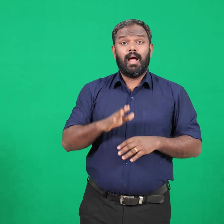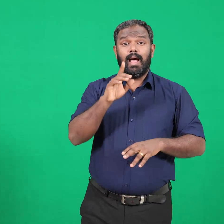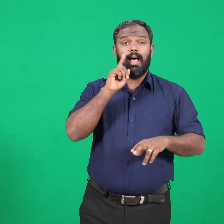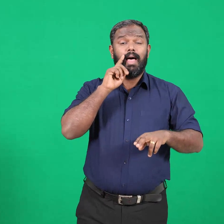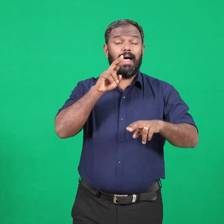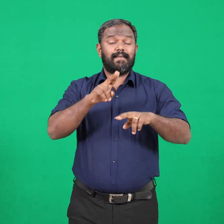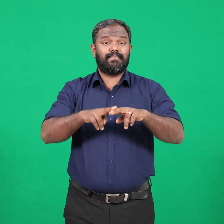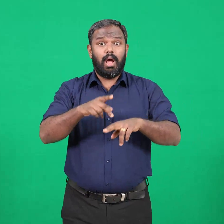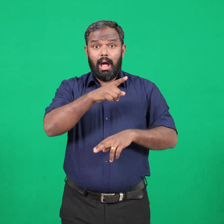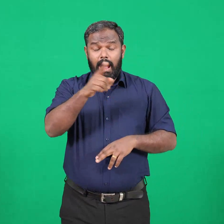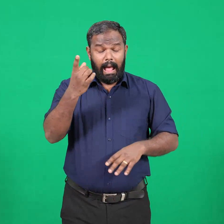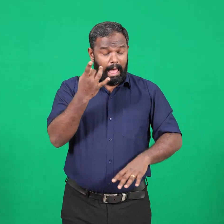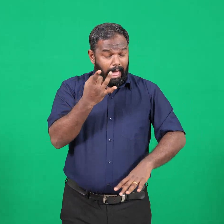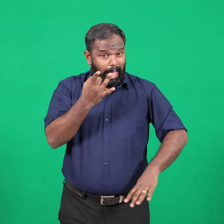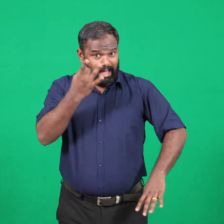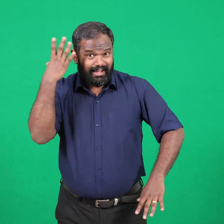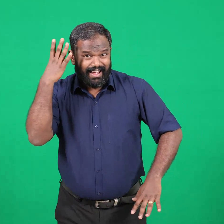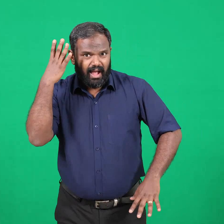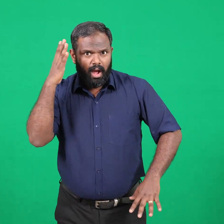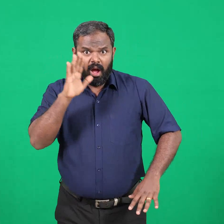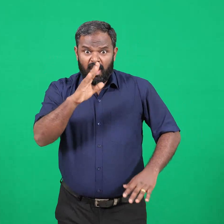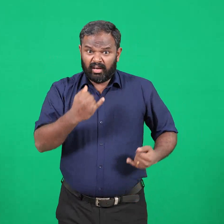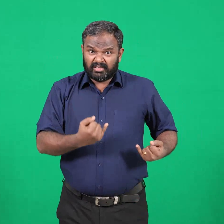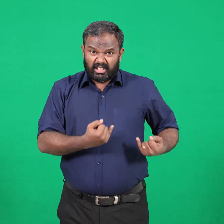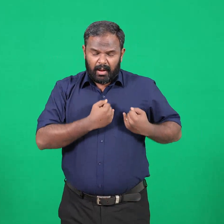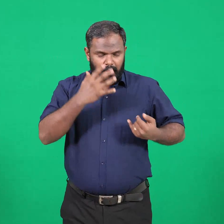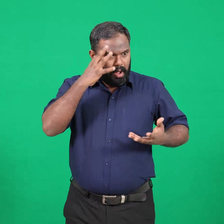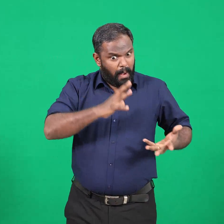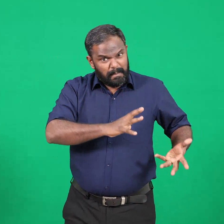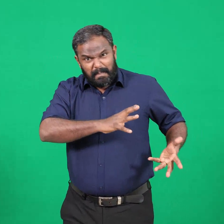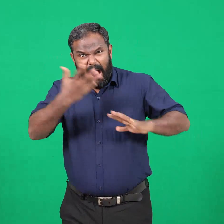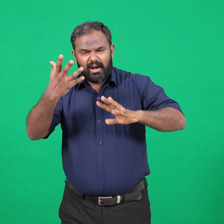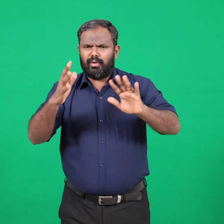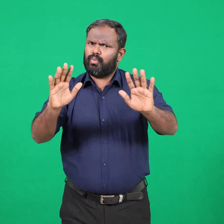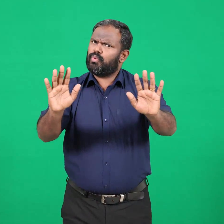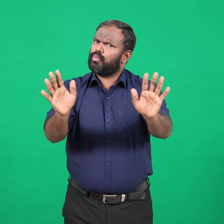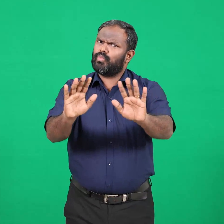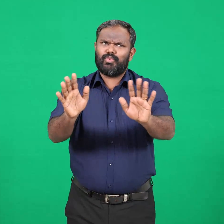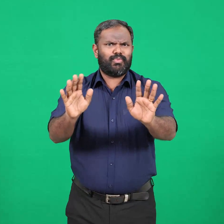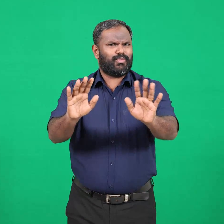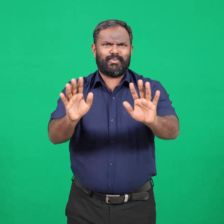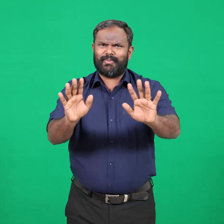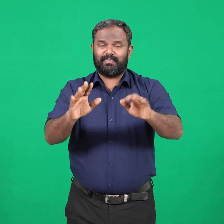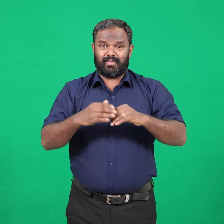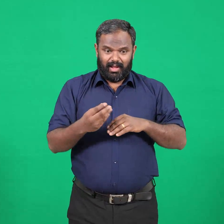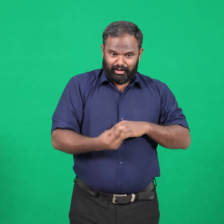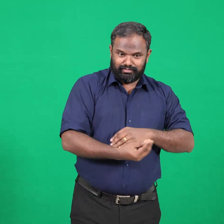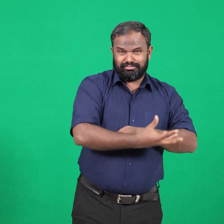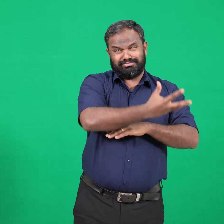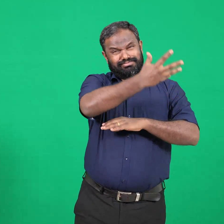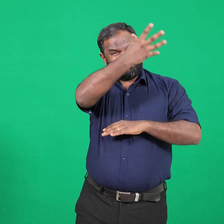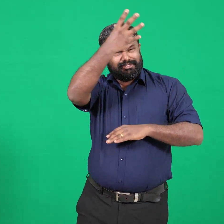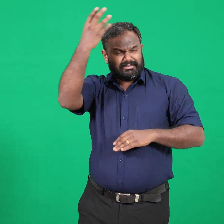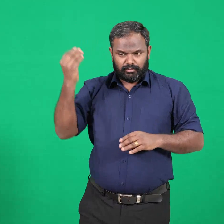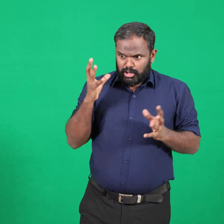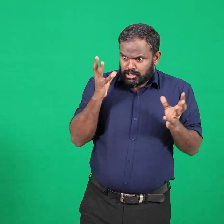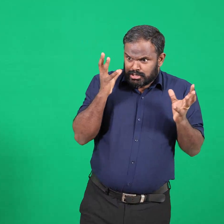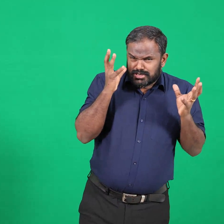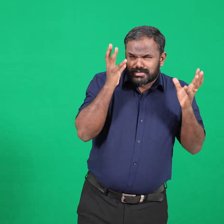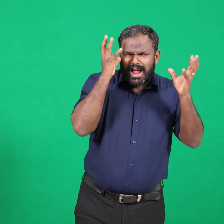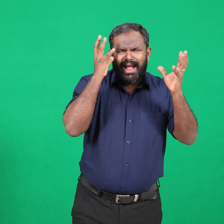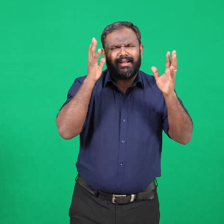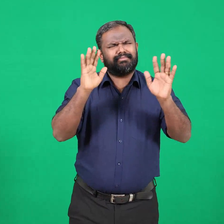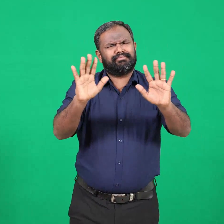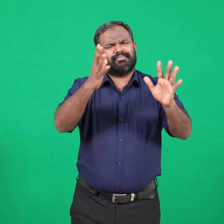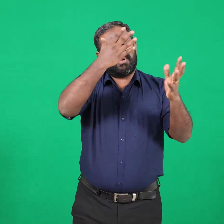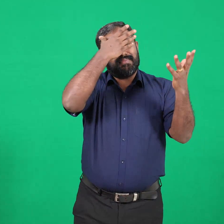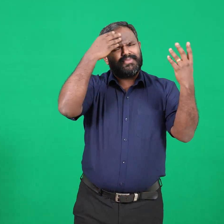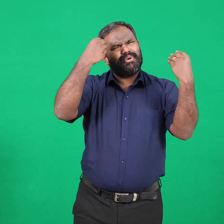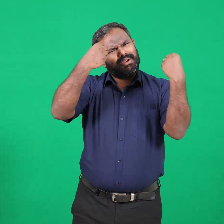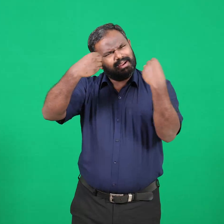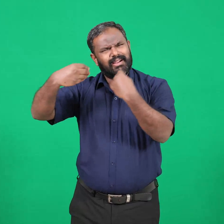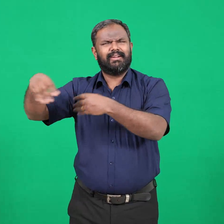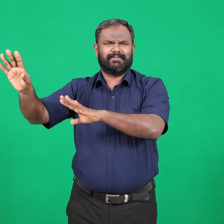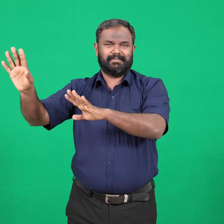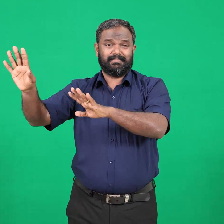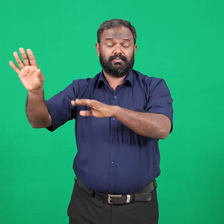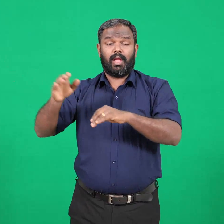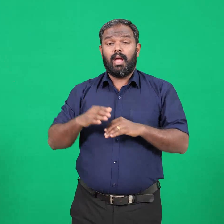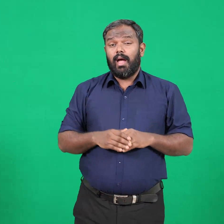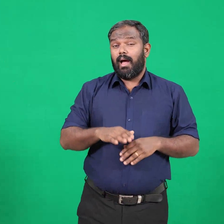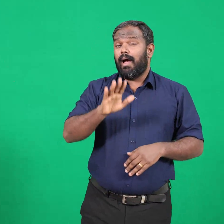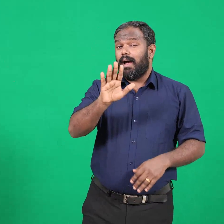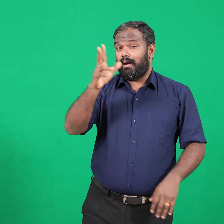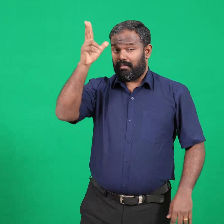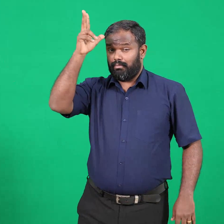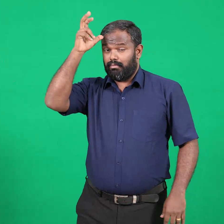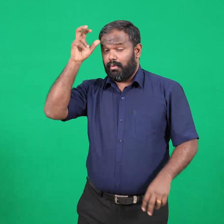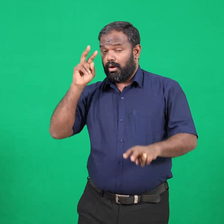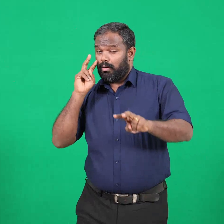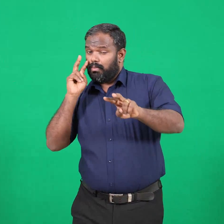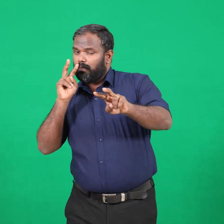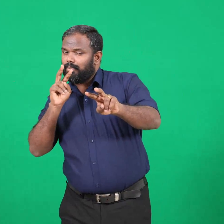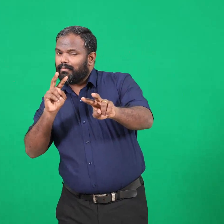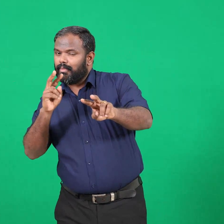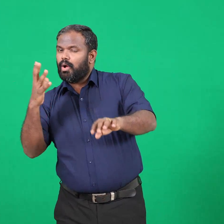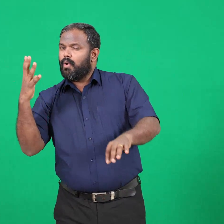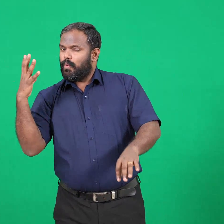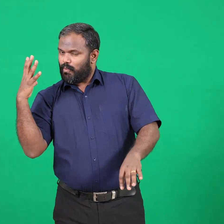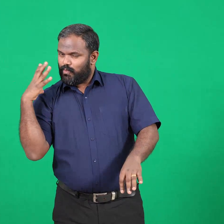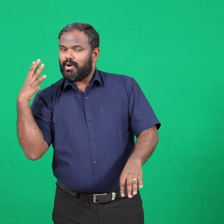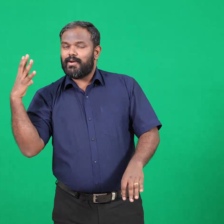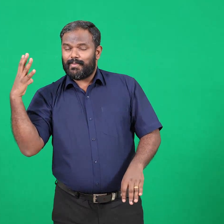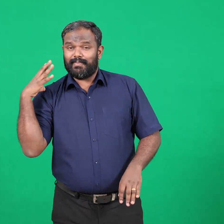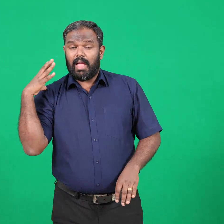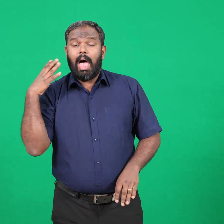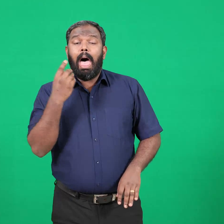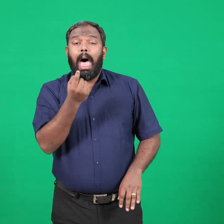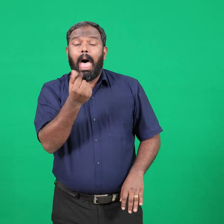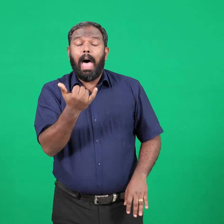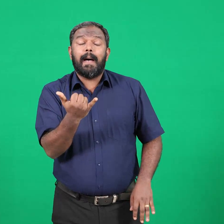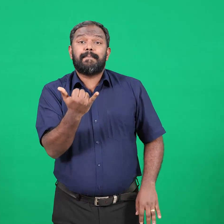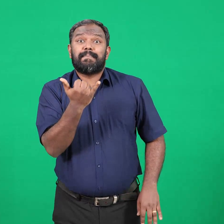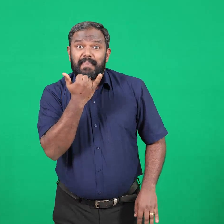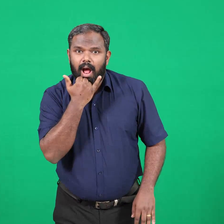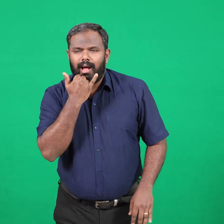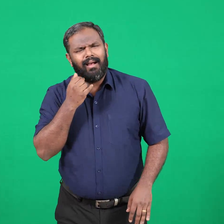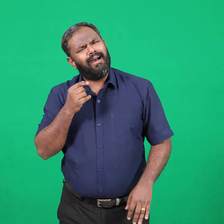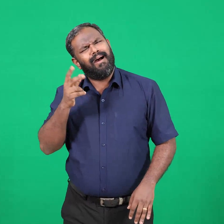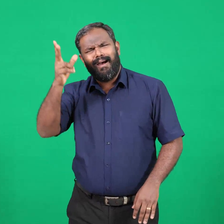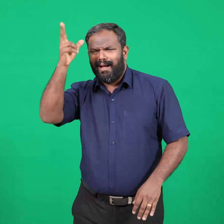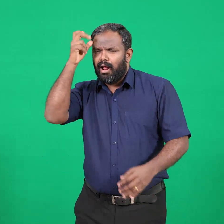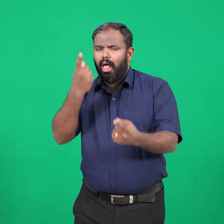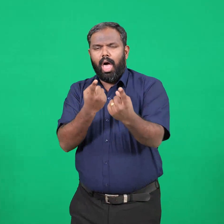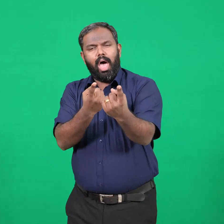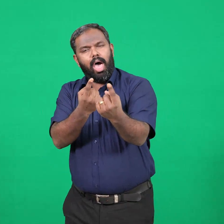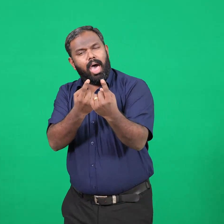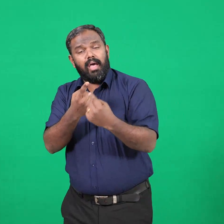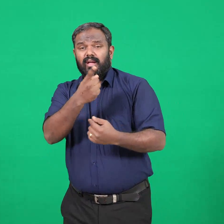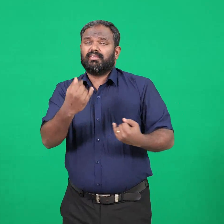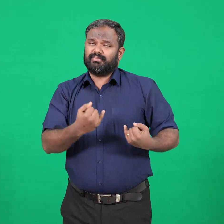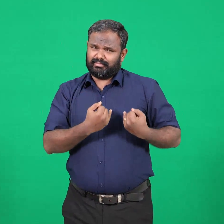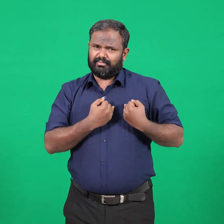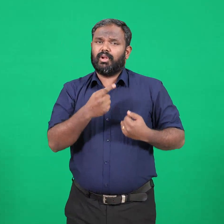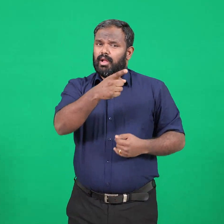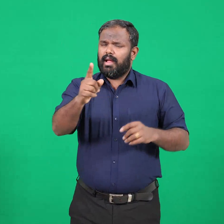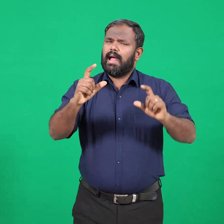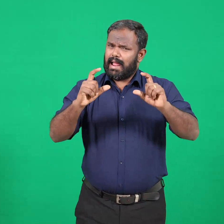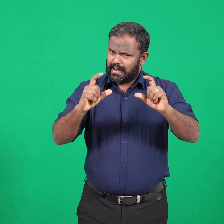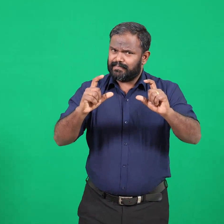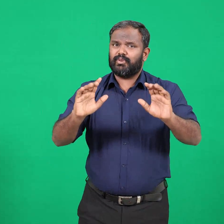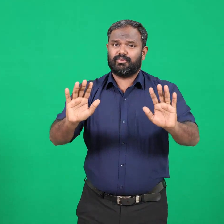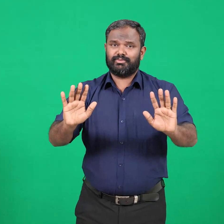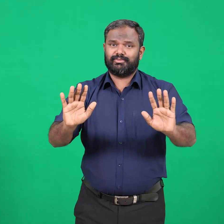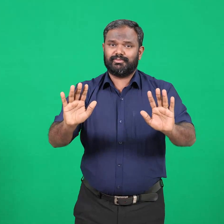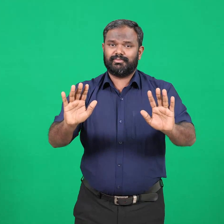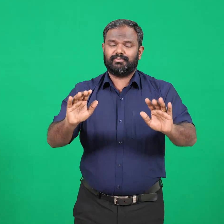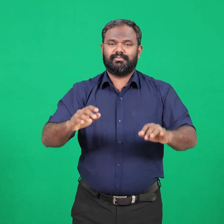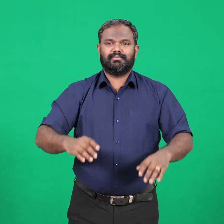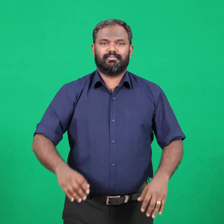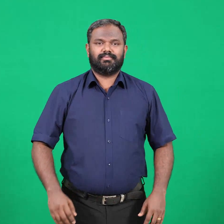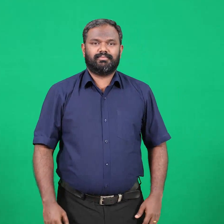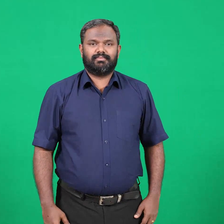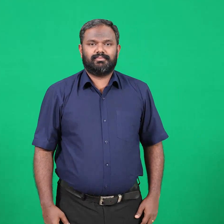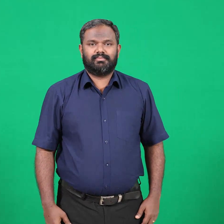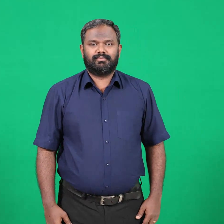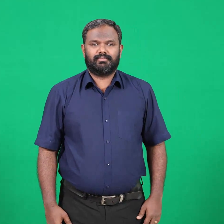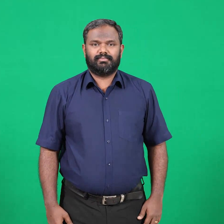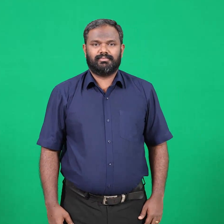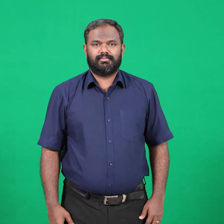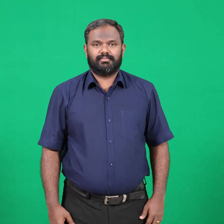"Be angry, yet do not sin." Do not let the sun set upon your anger, and do not give the devil a foothold.